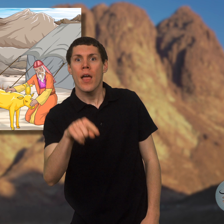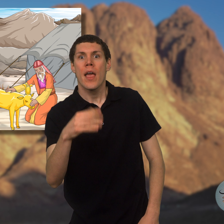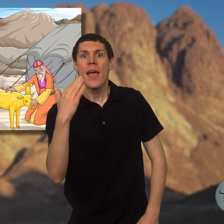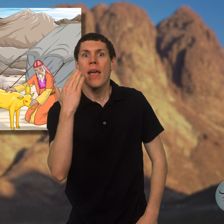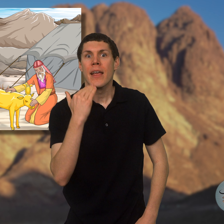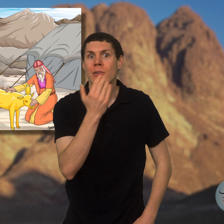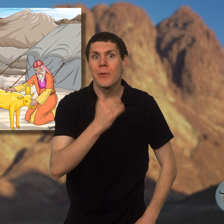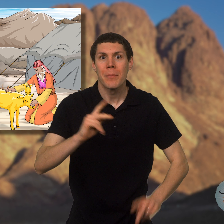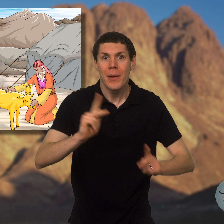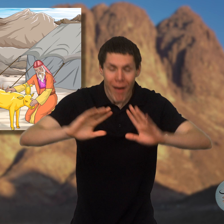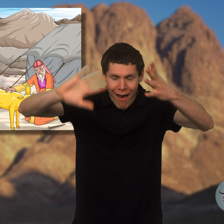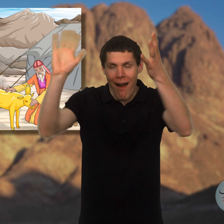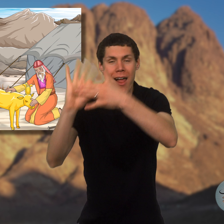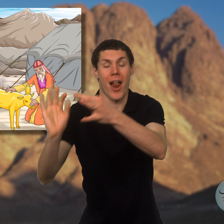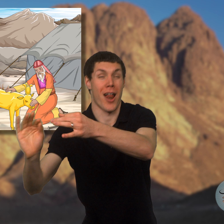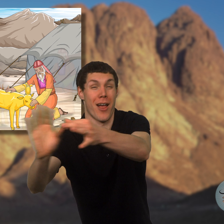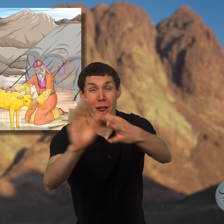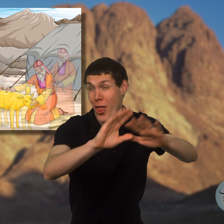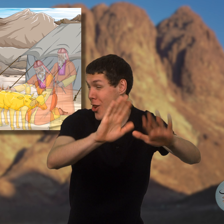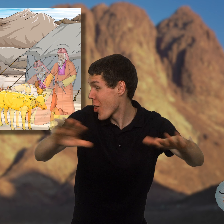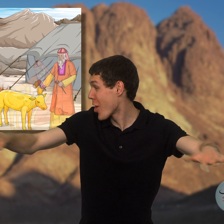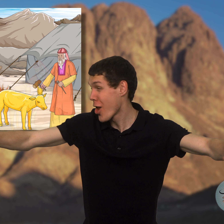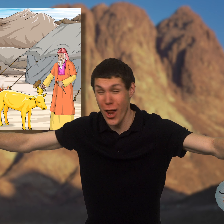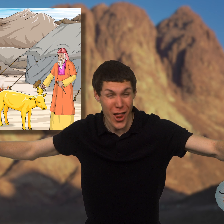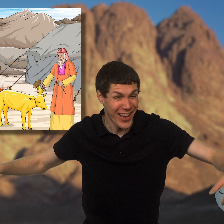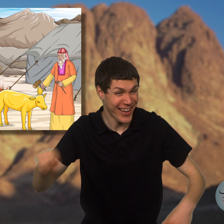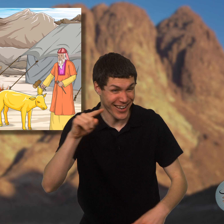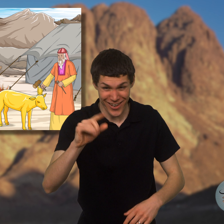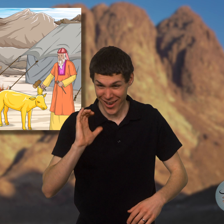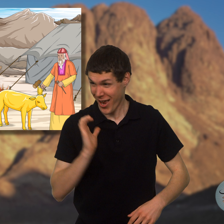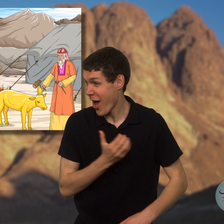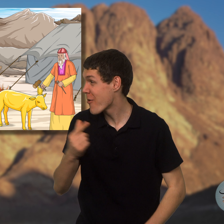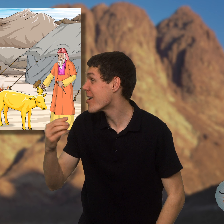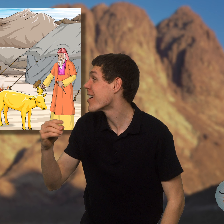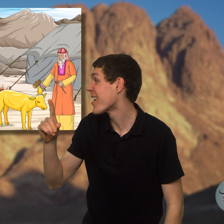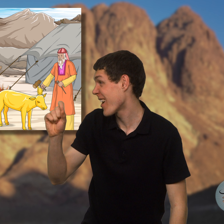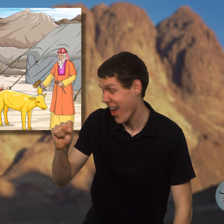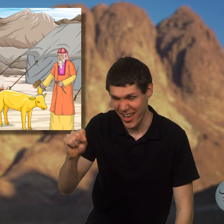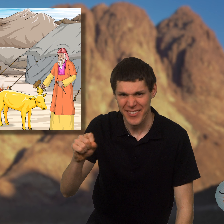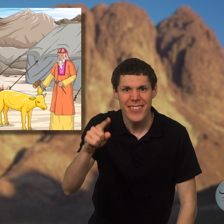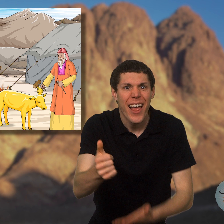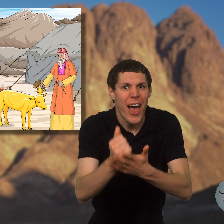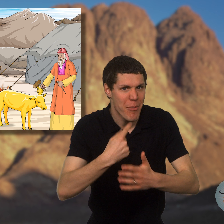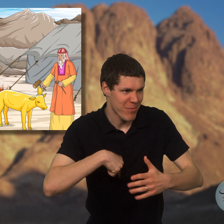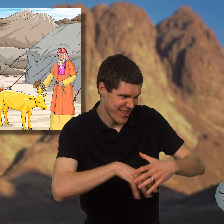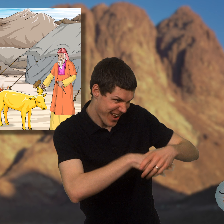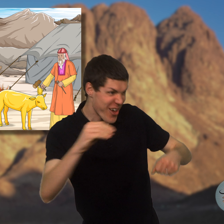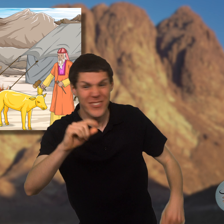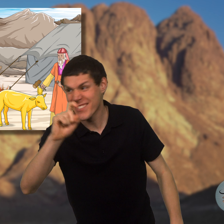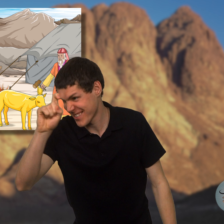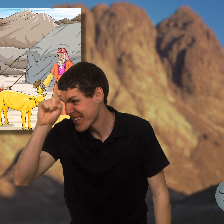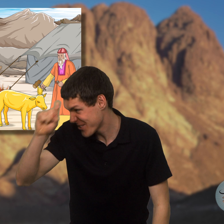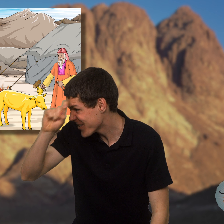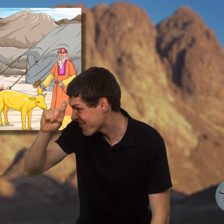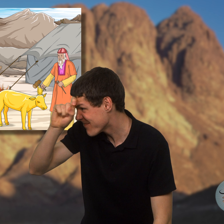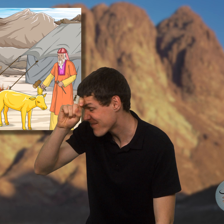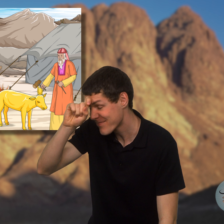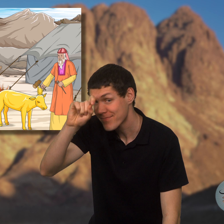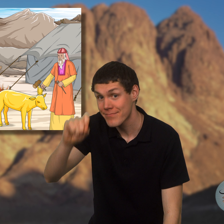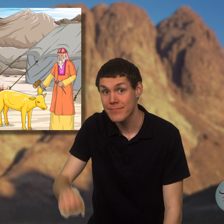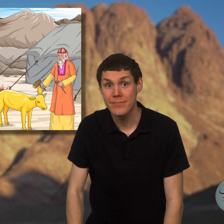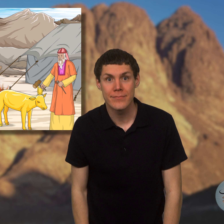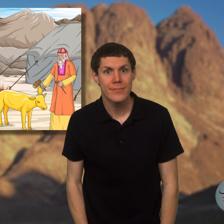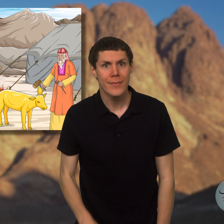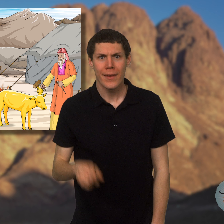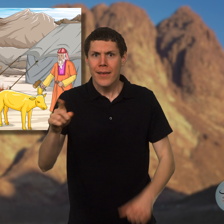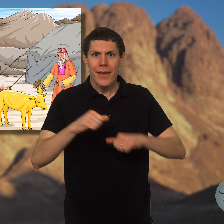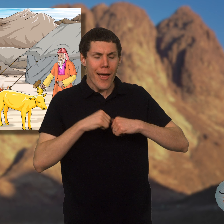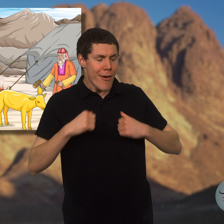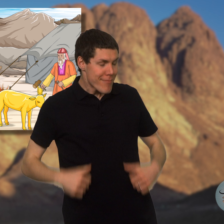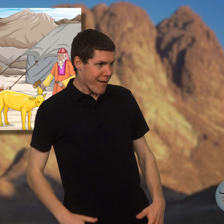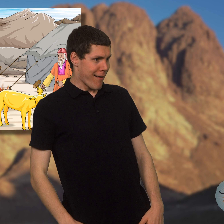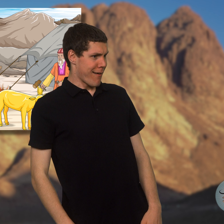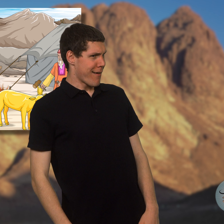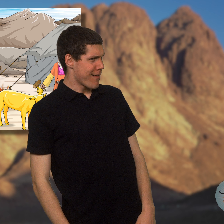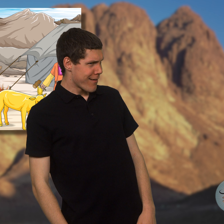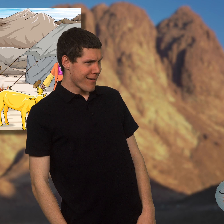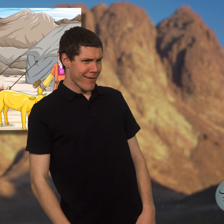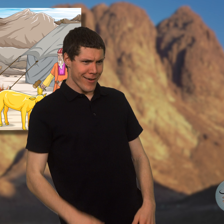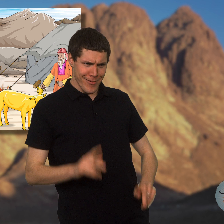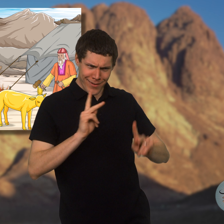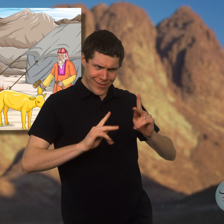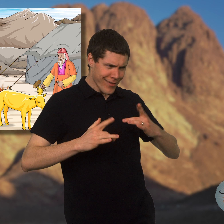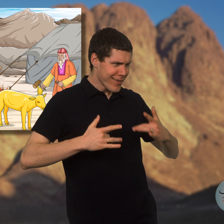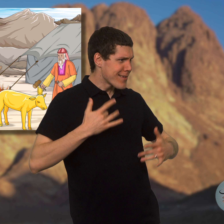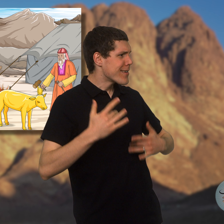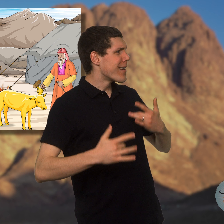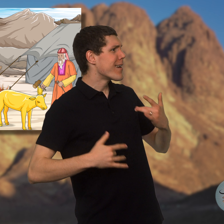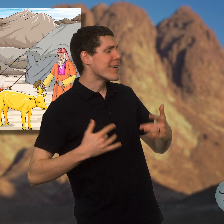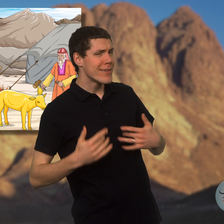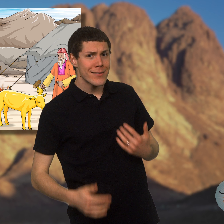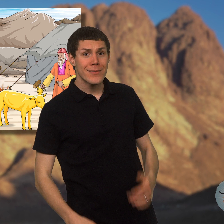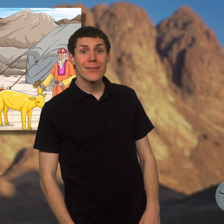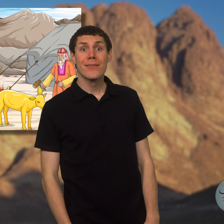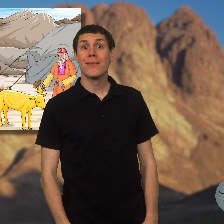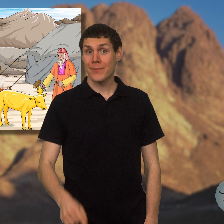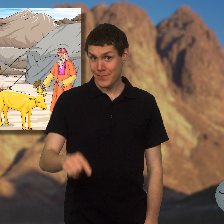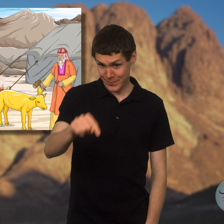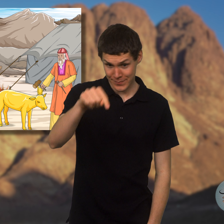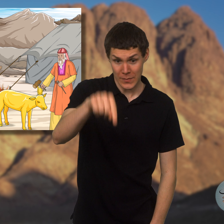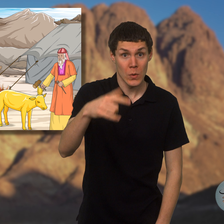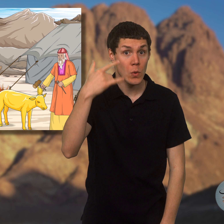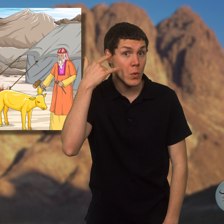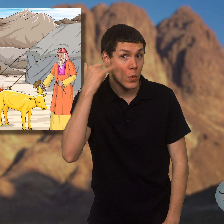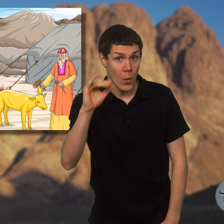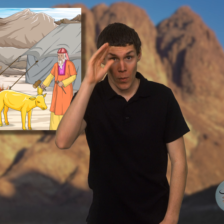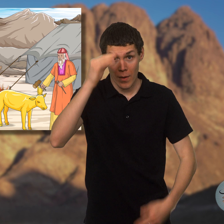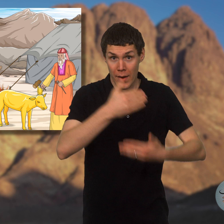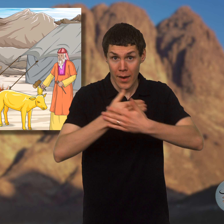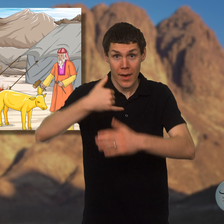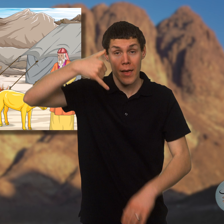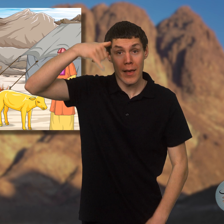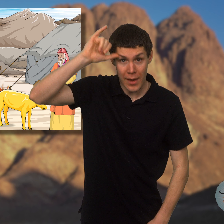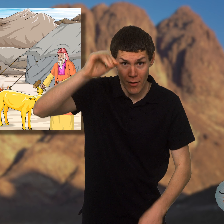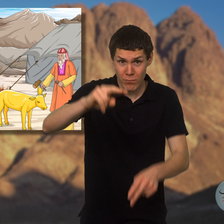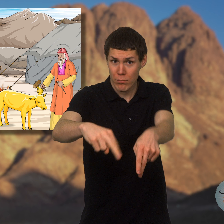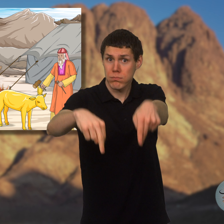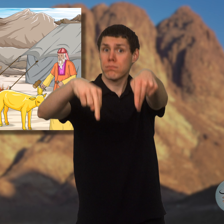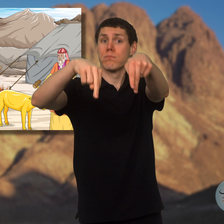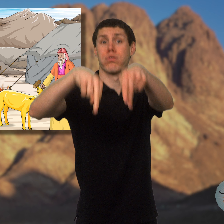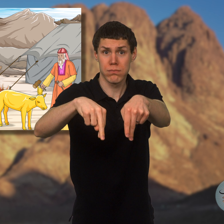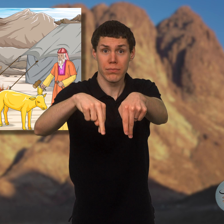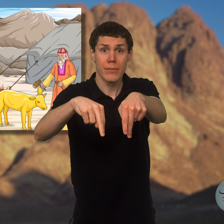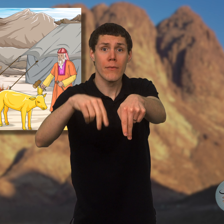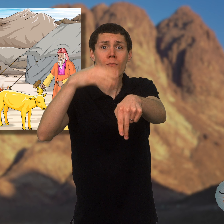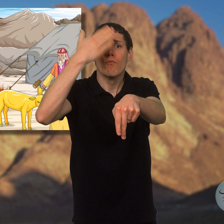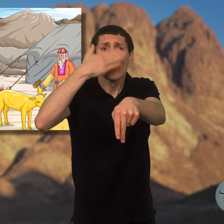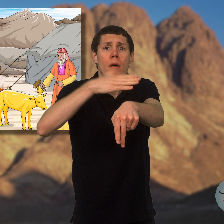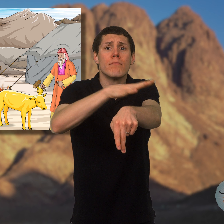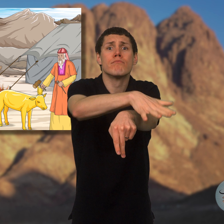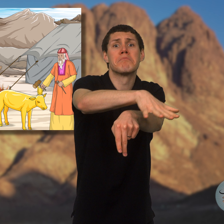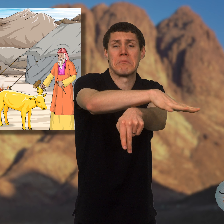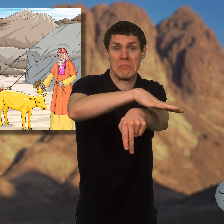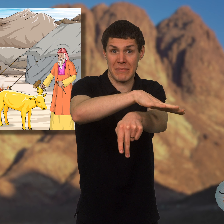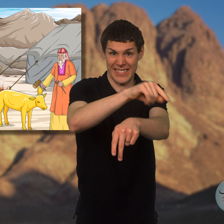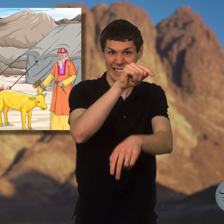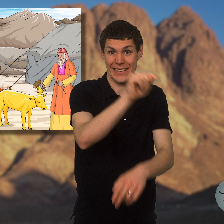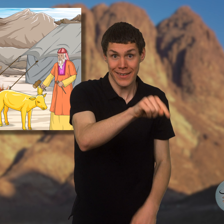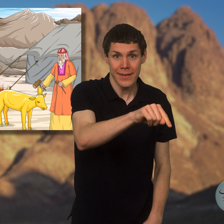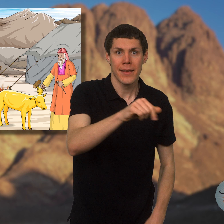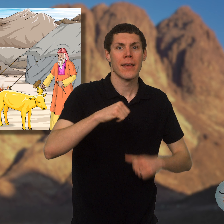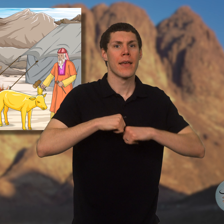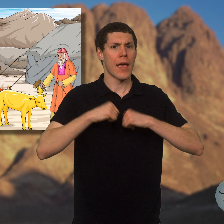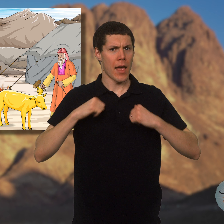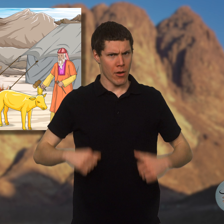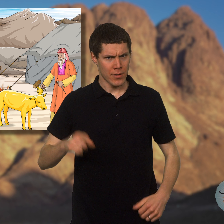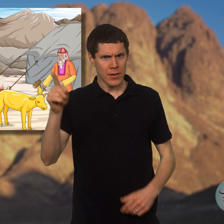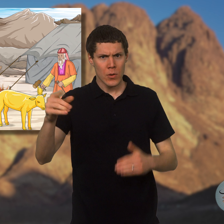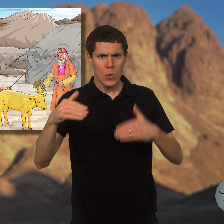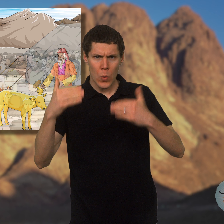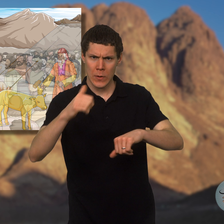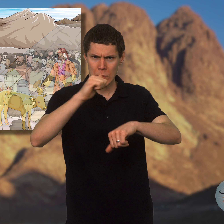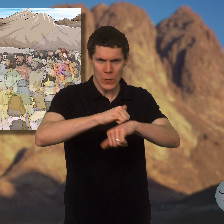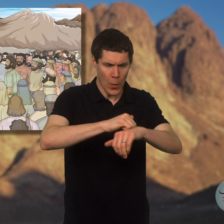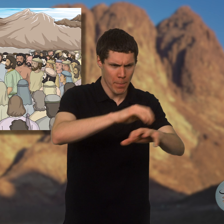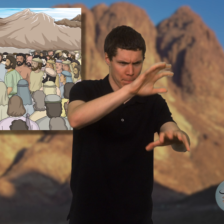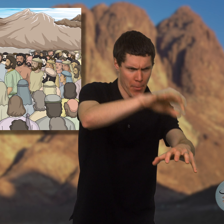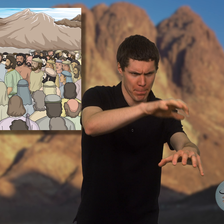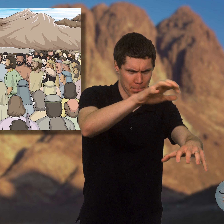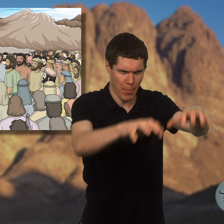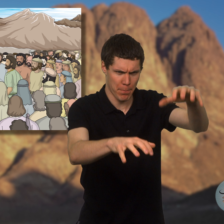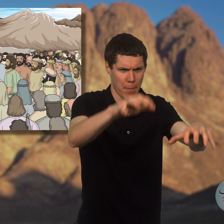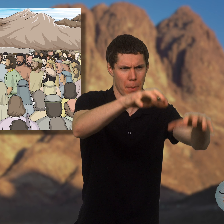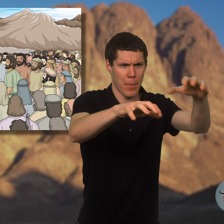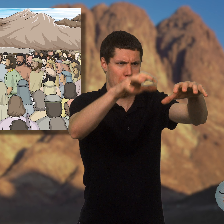And they said, “These, O Israel, are your gods, who brought you up out of the land of Egypt!”